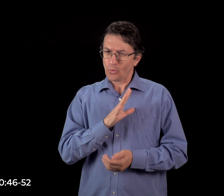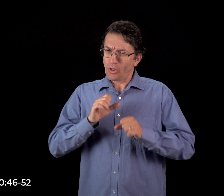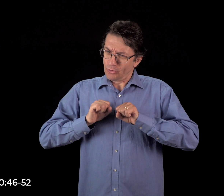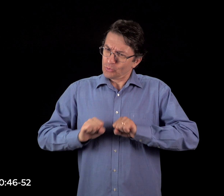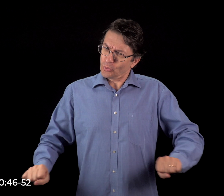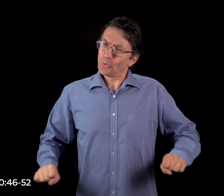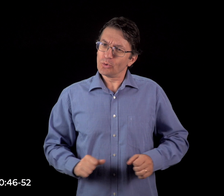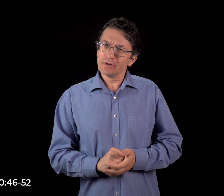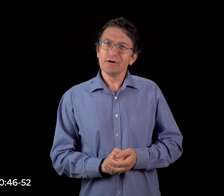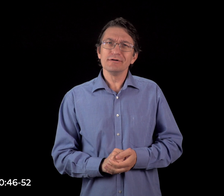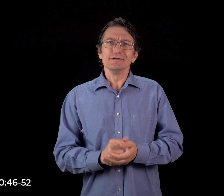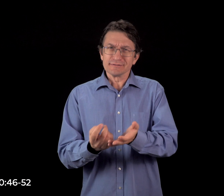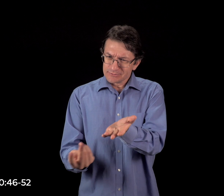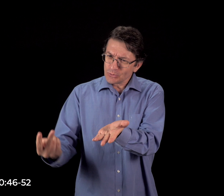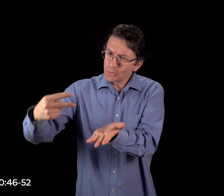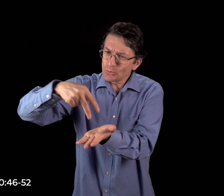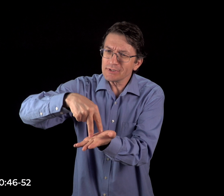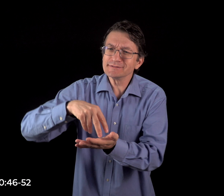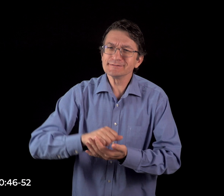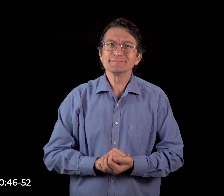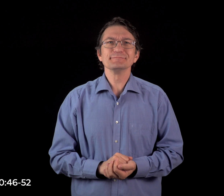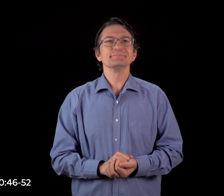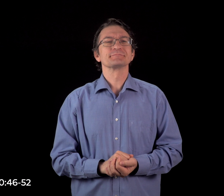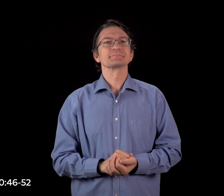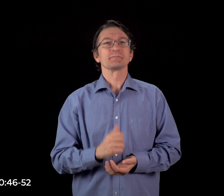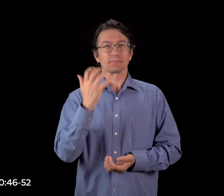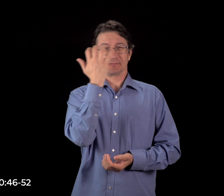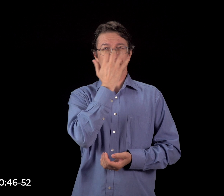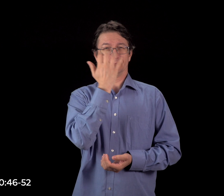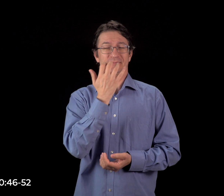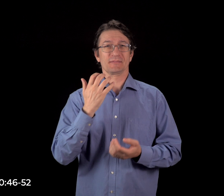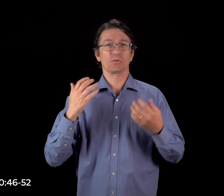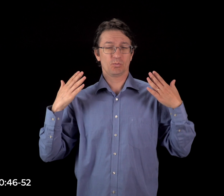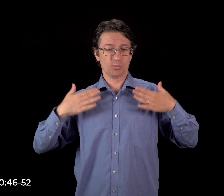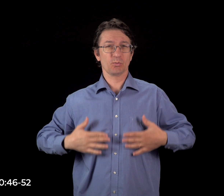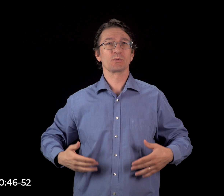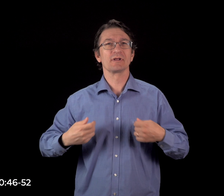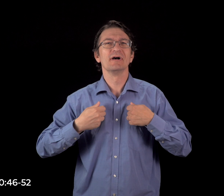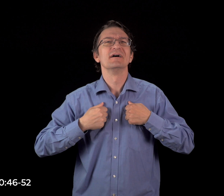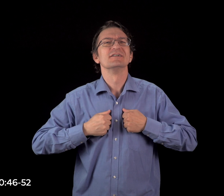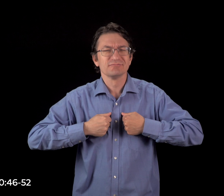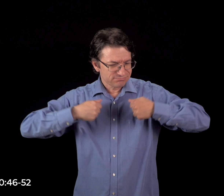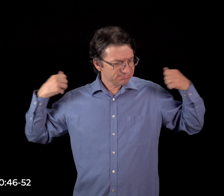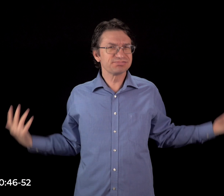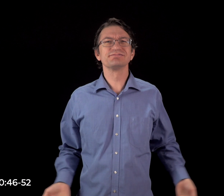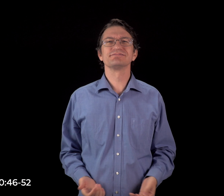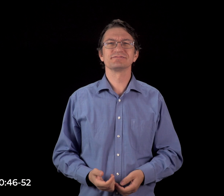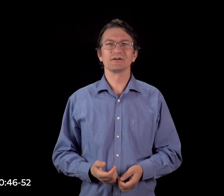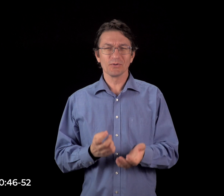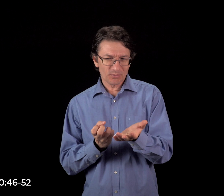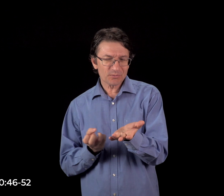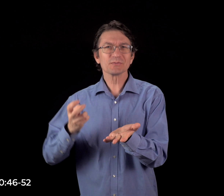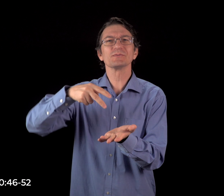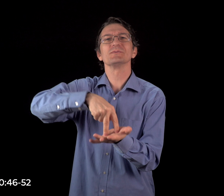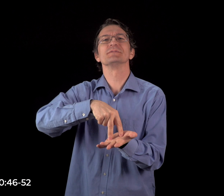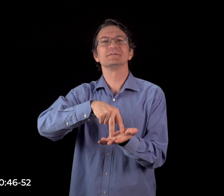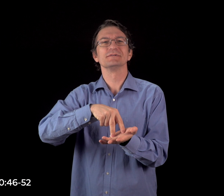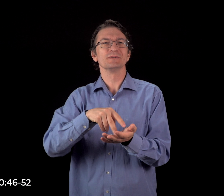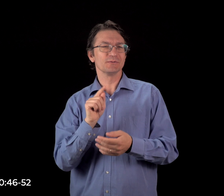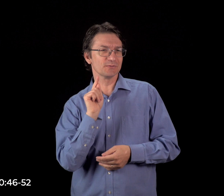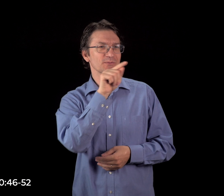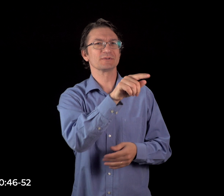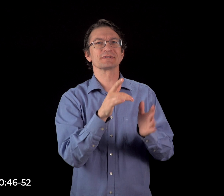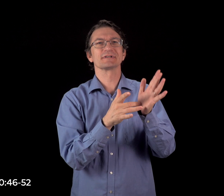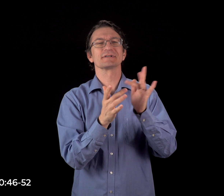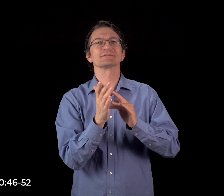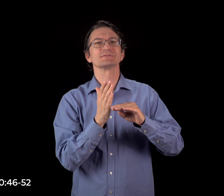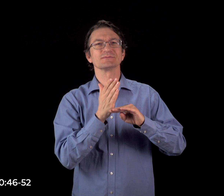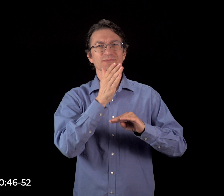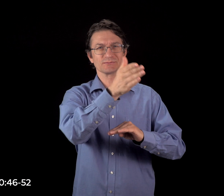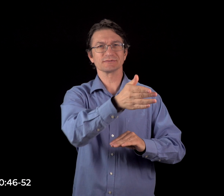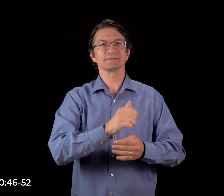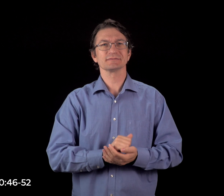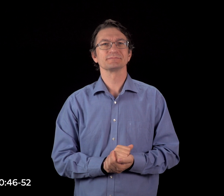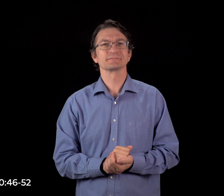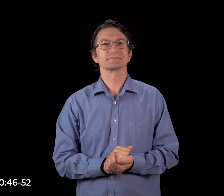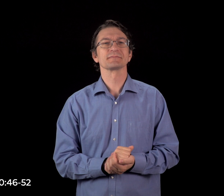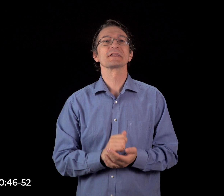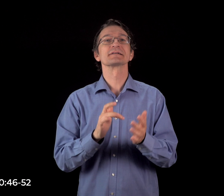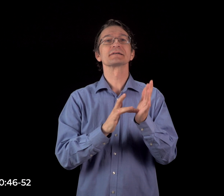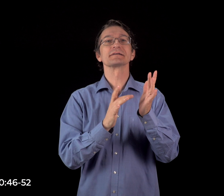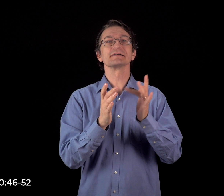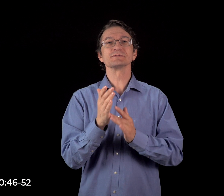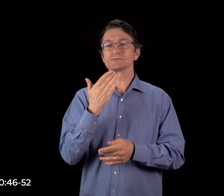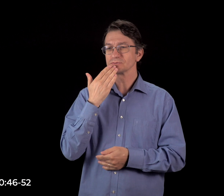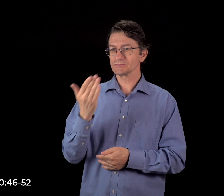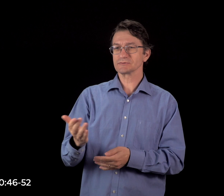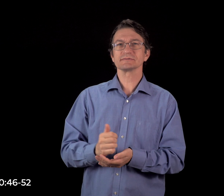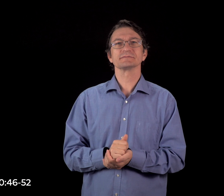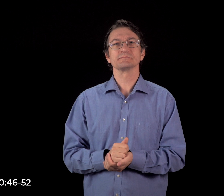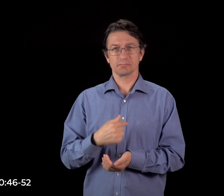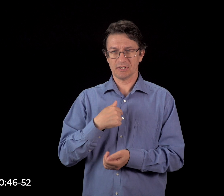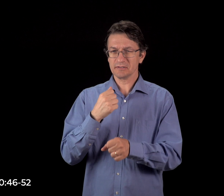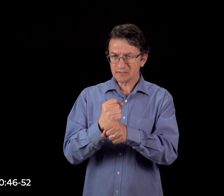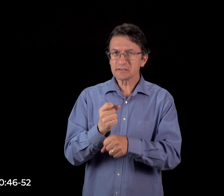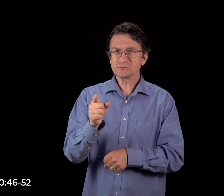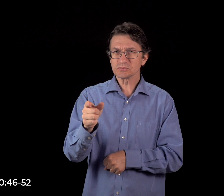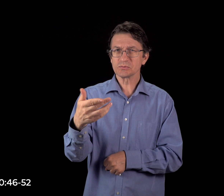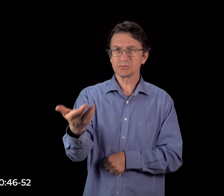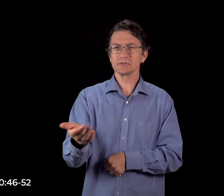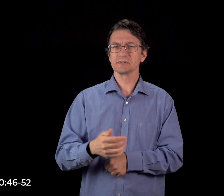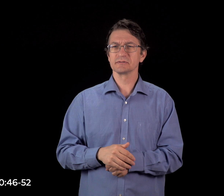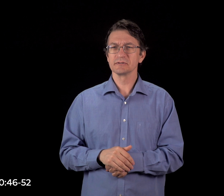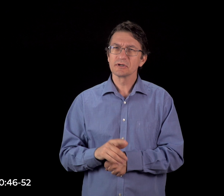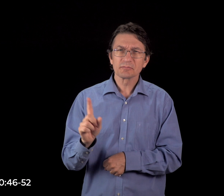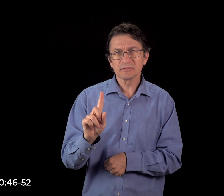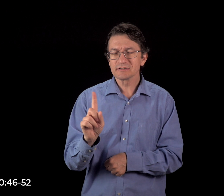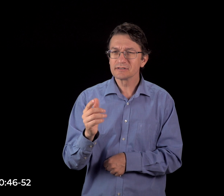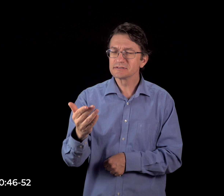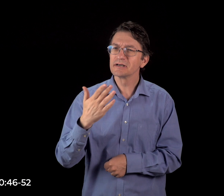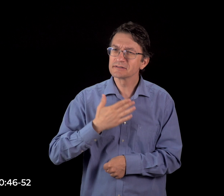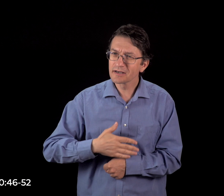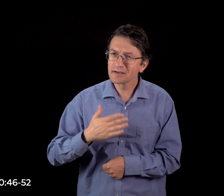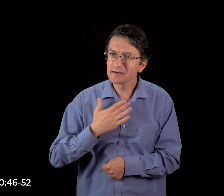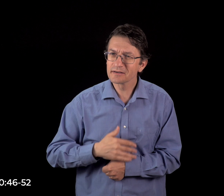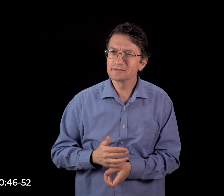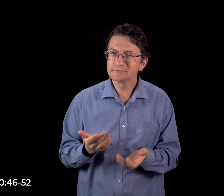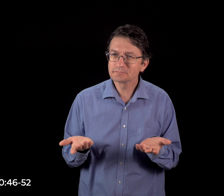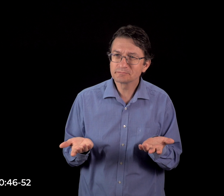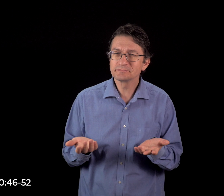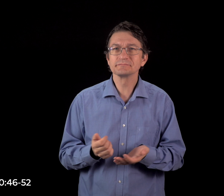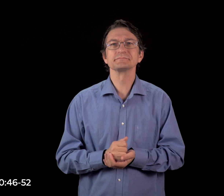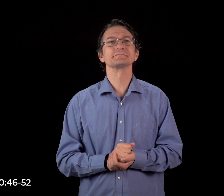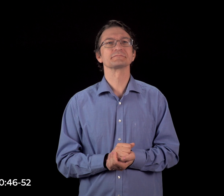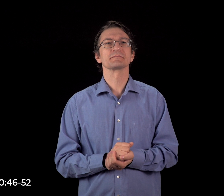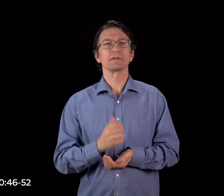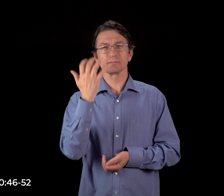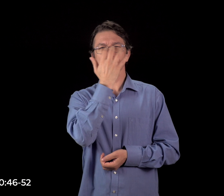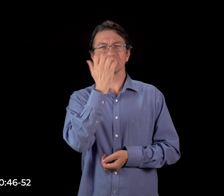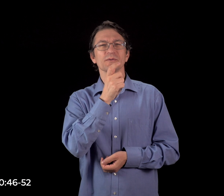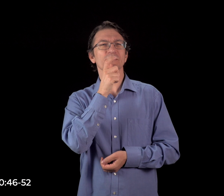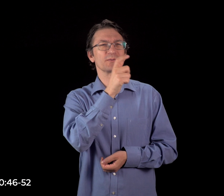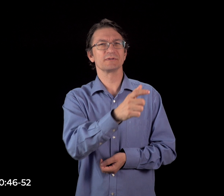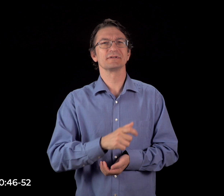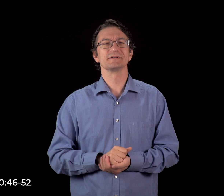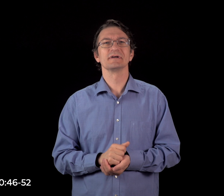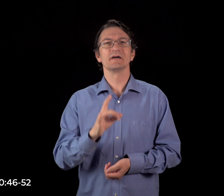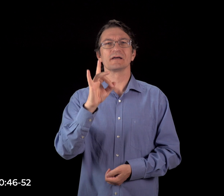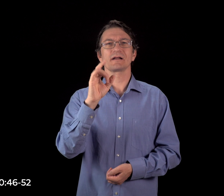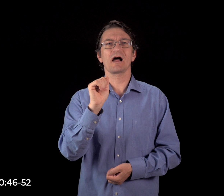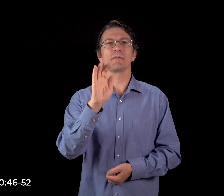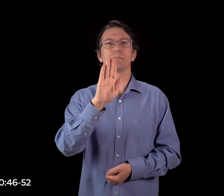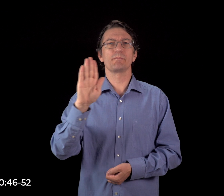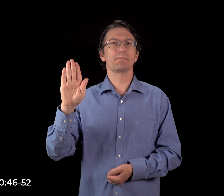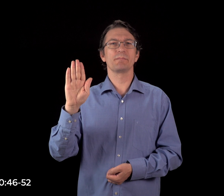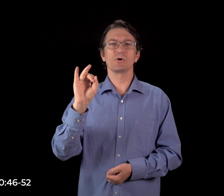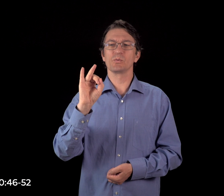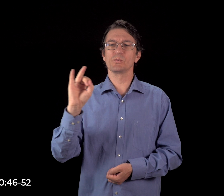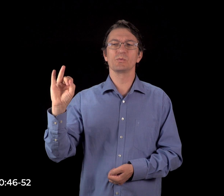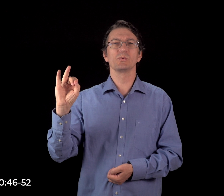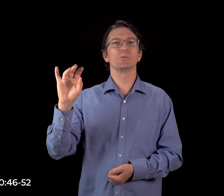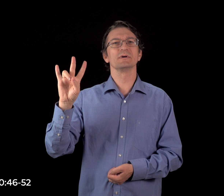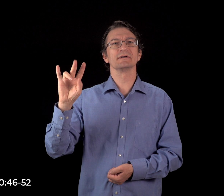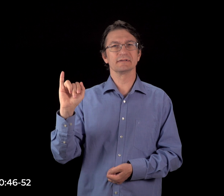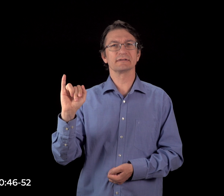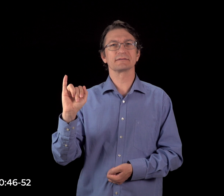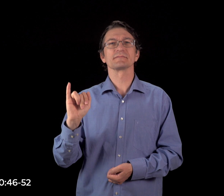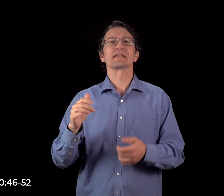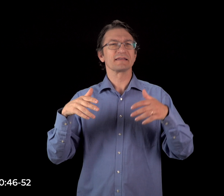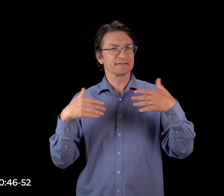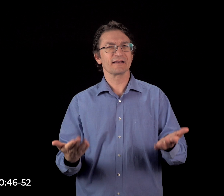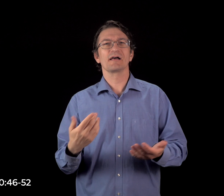Throwing off his cloak, Bartimaeus jumped up and came to Jesus. “What do you want Me to do for you?” Jesus asked.